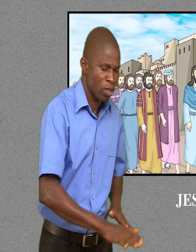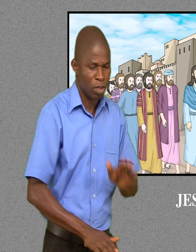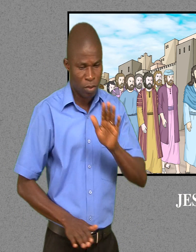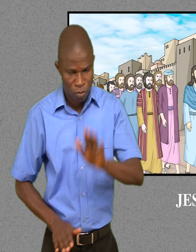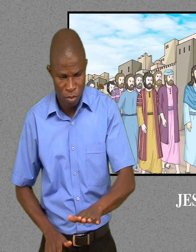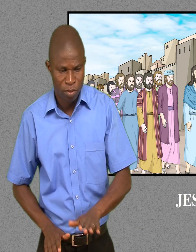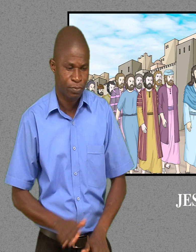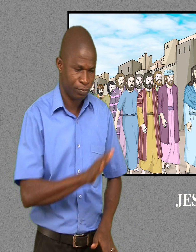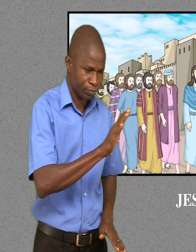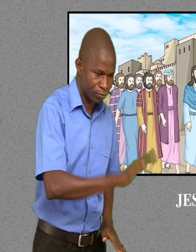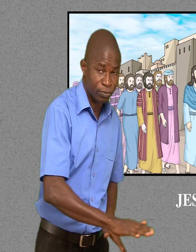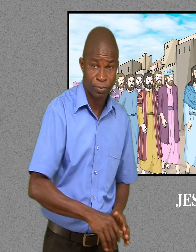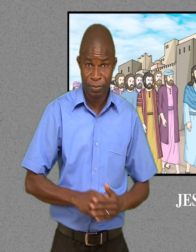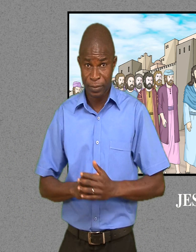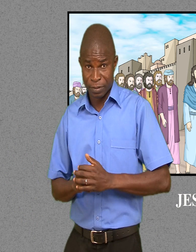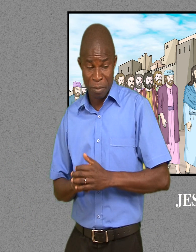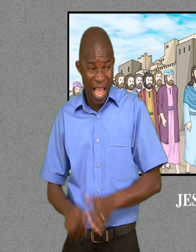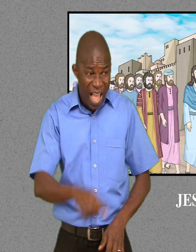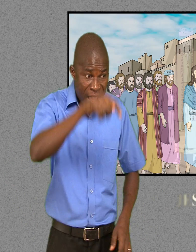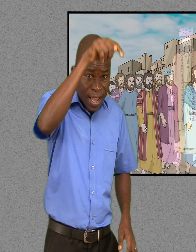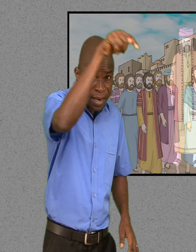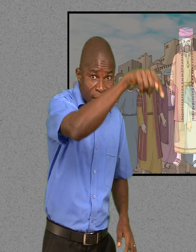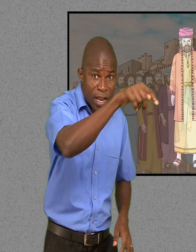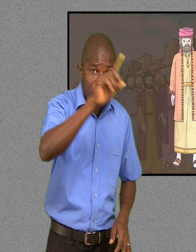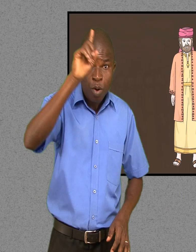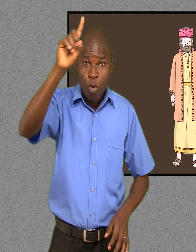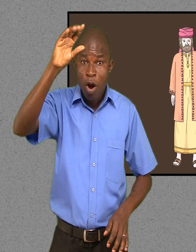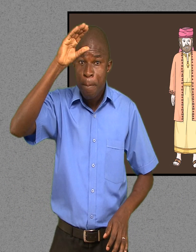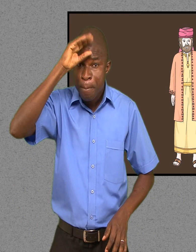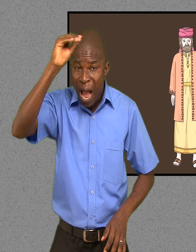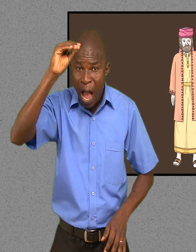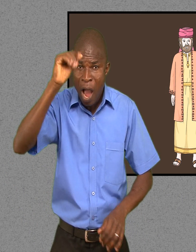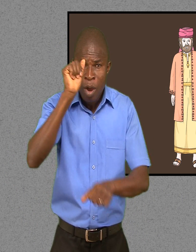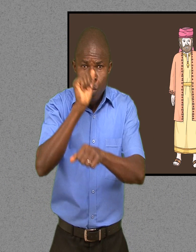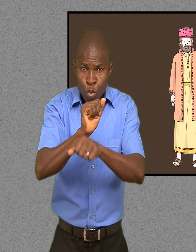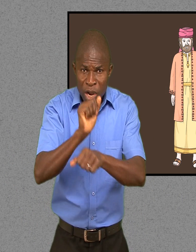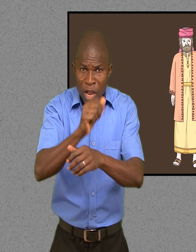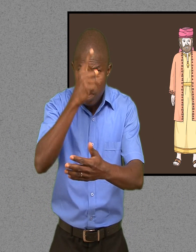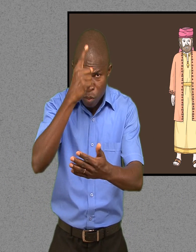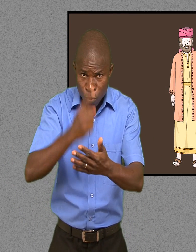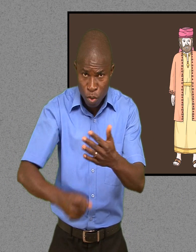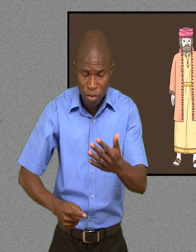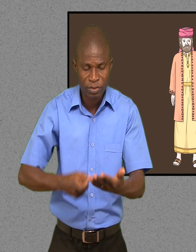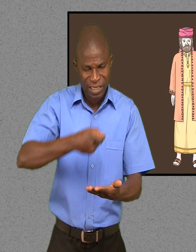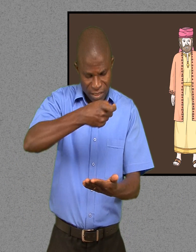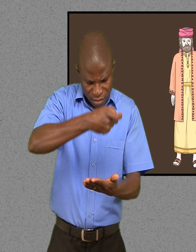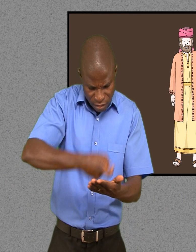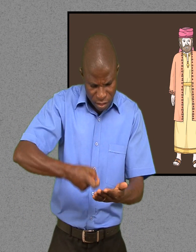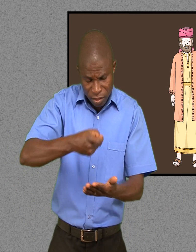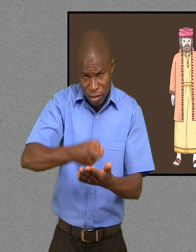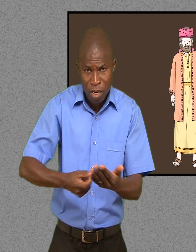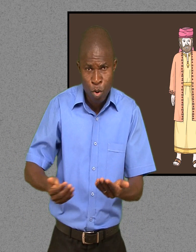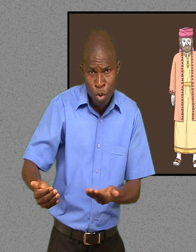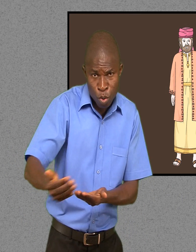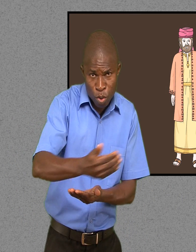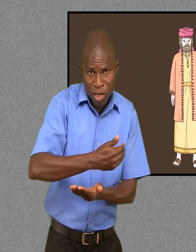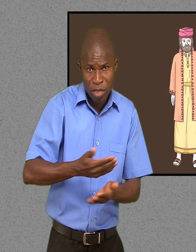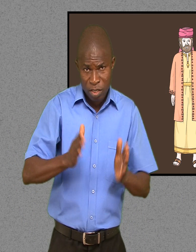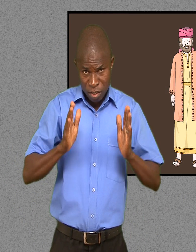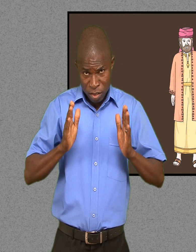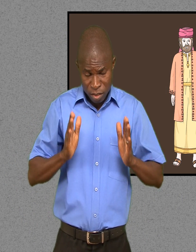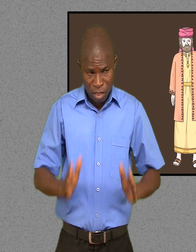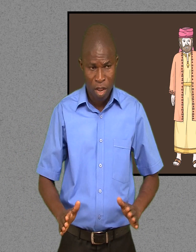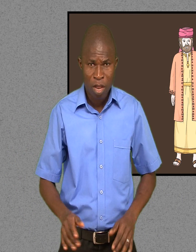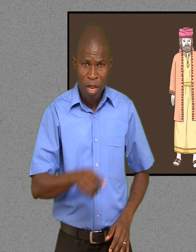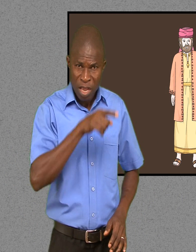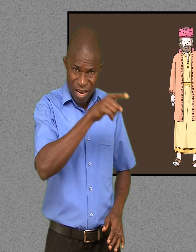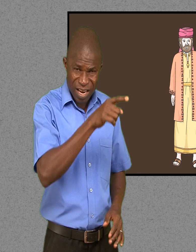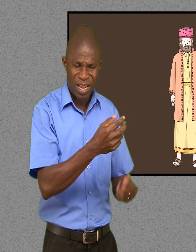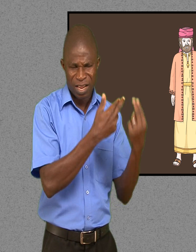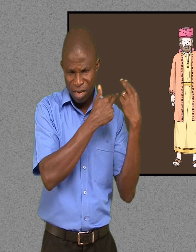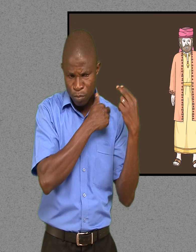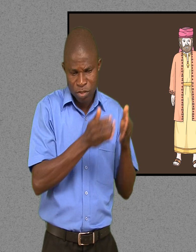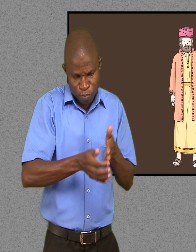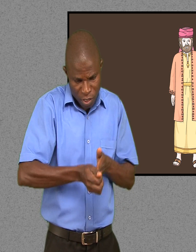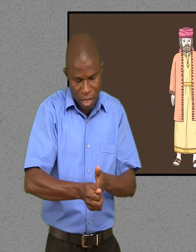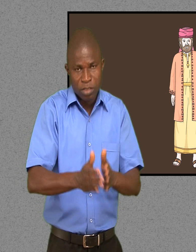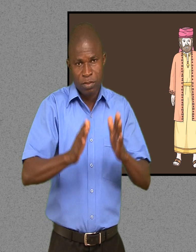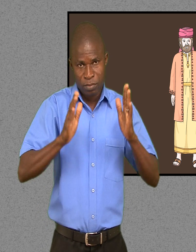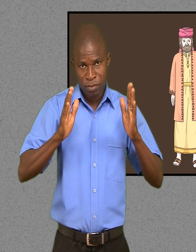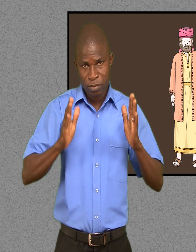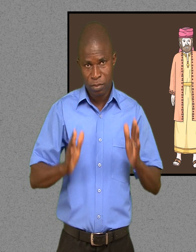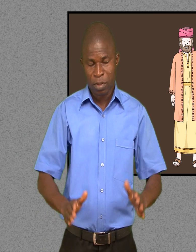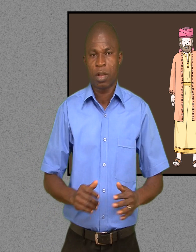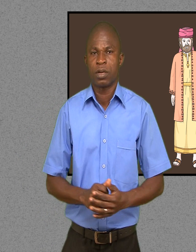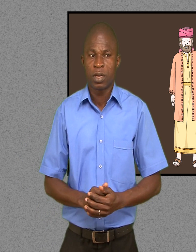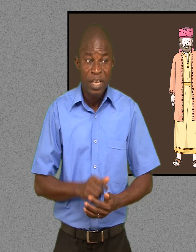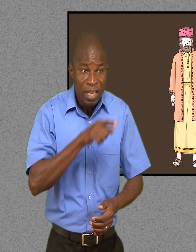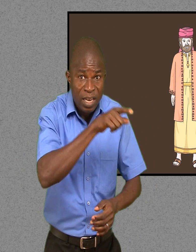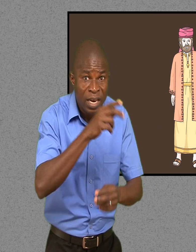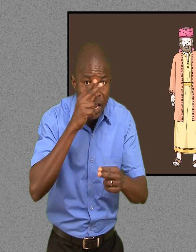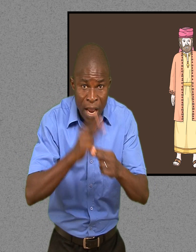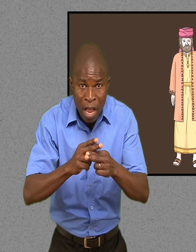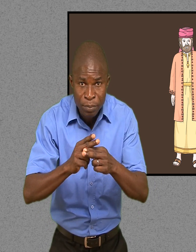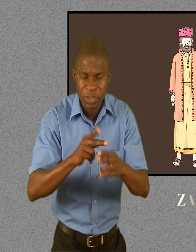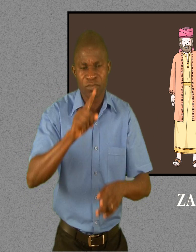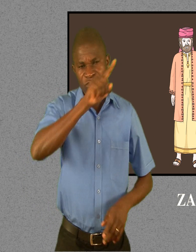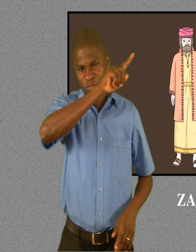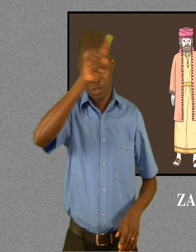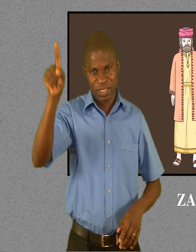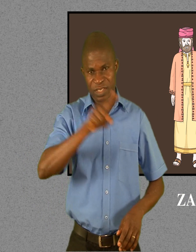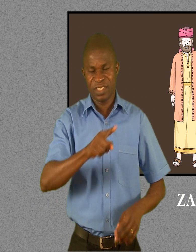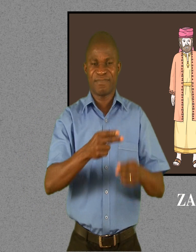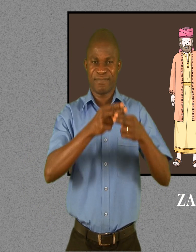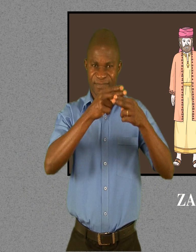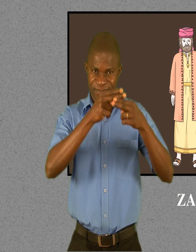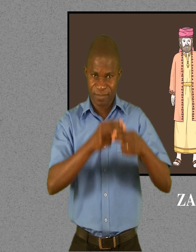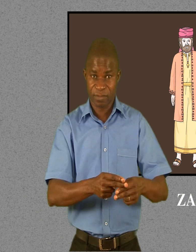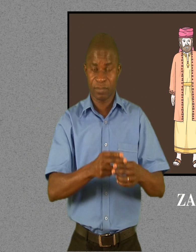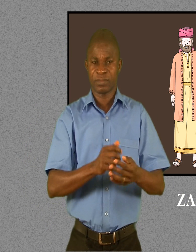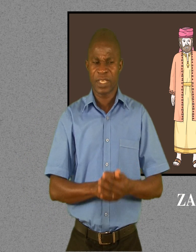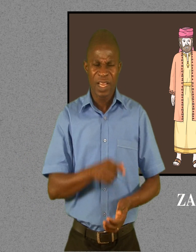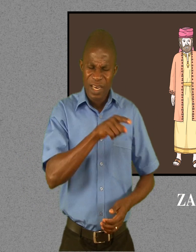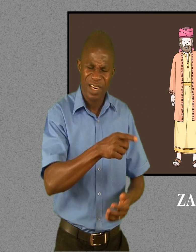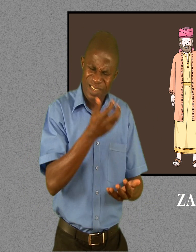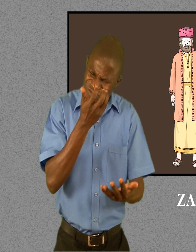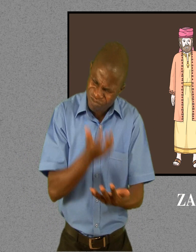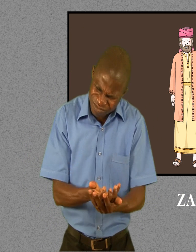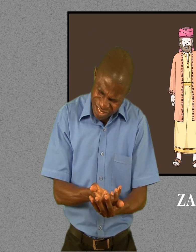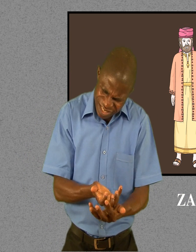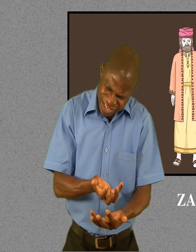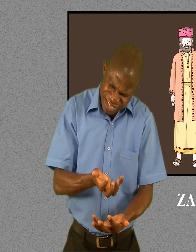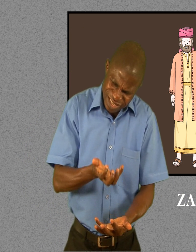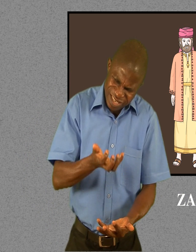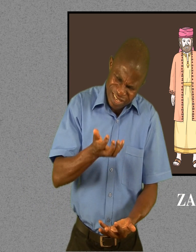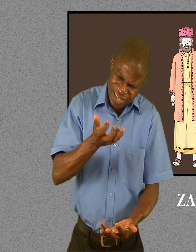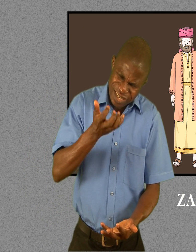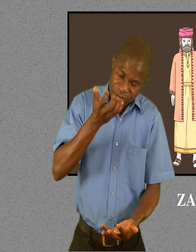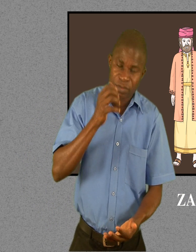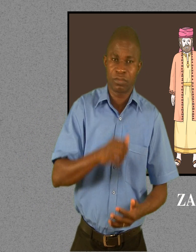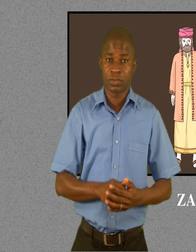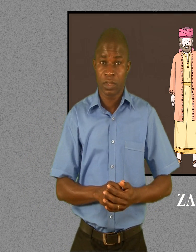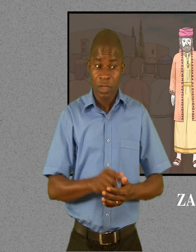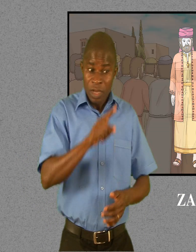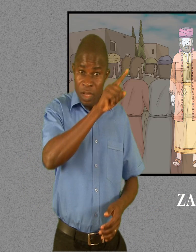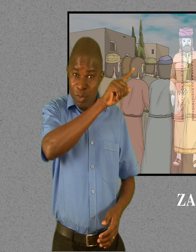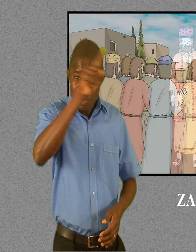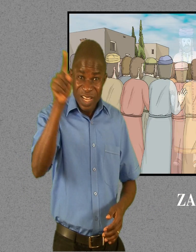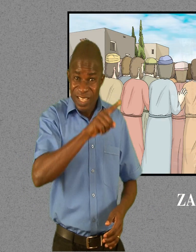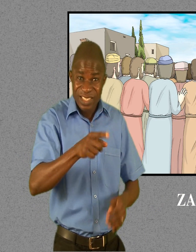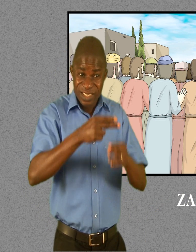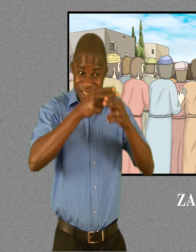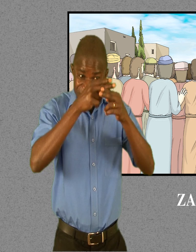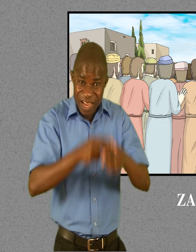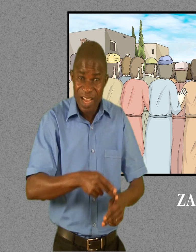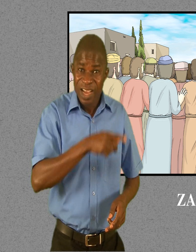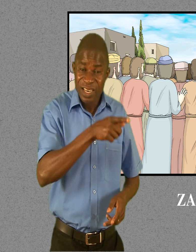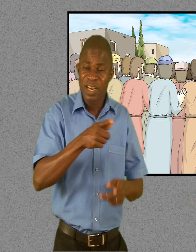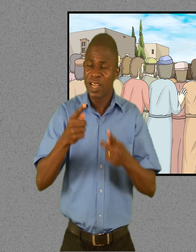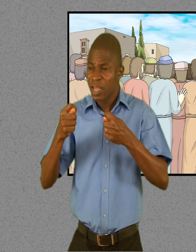And there was a man named Zacchaeus, a chief tax collector, who was very wealthy.